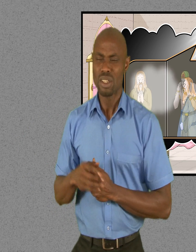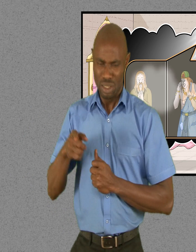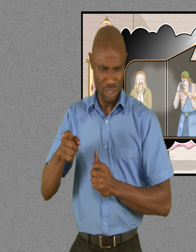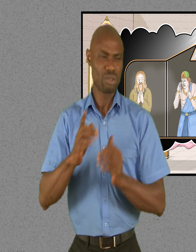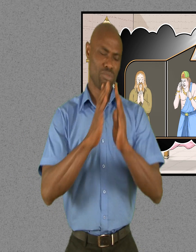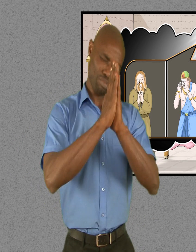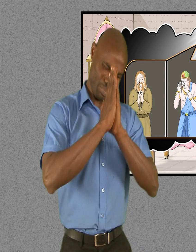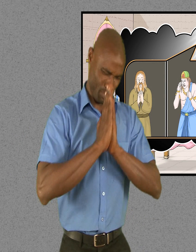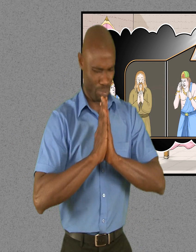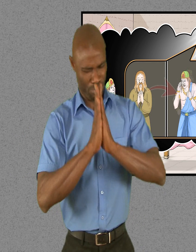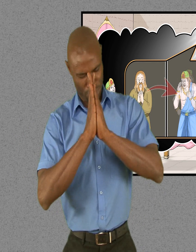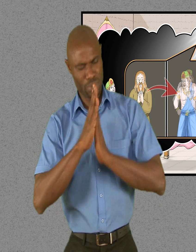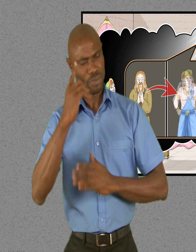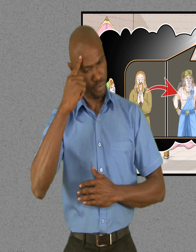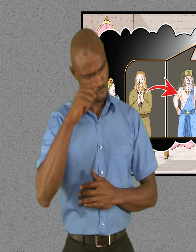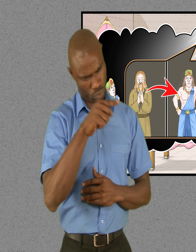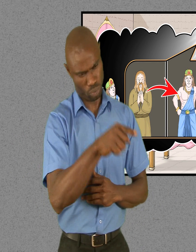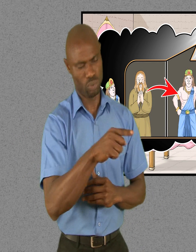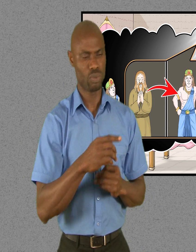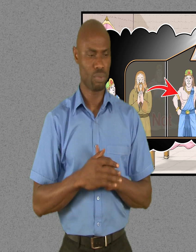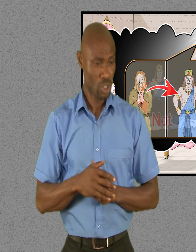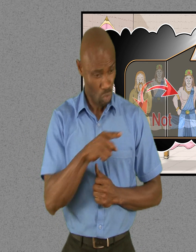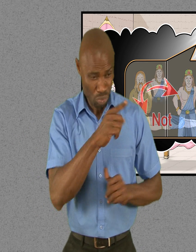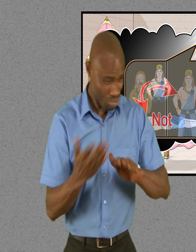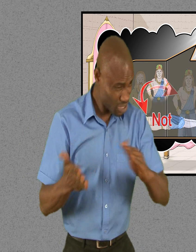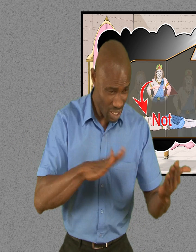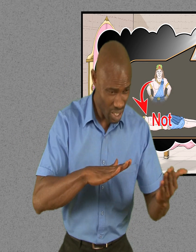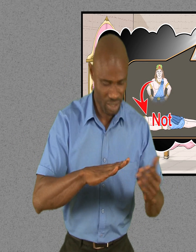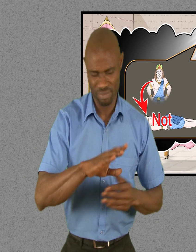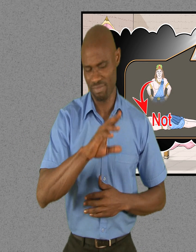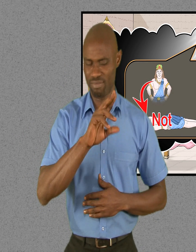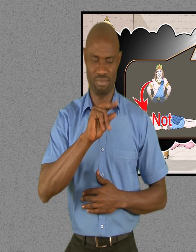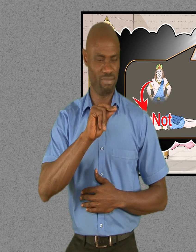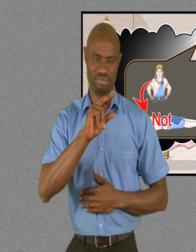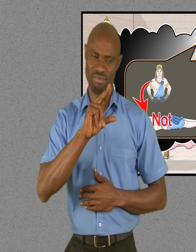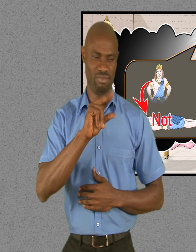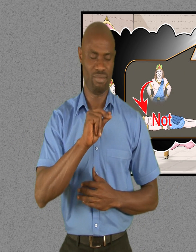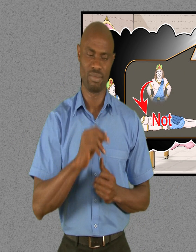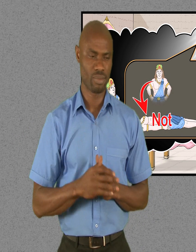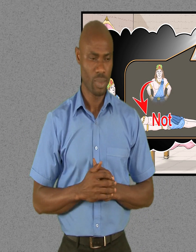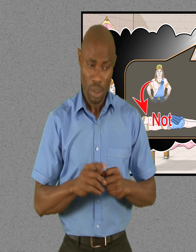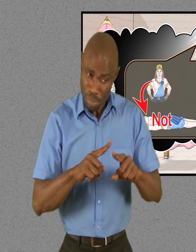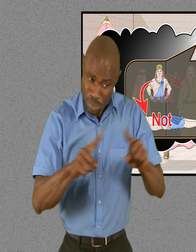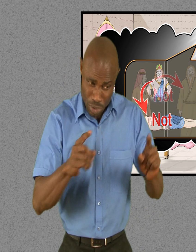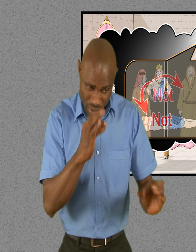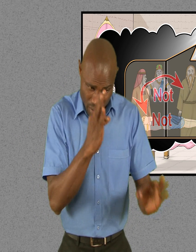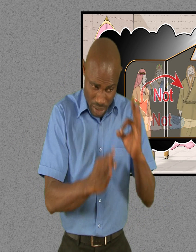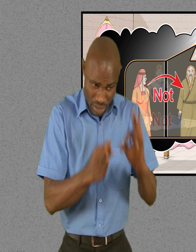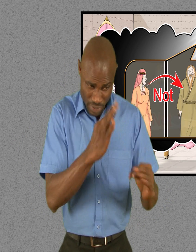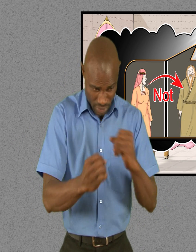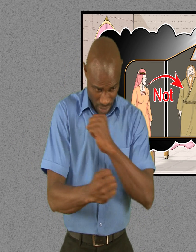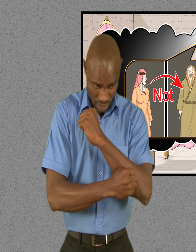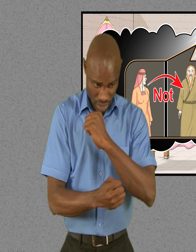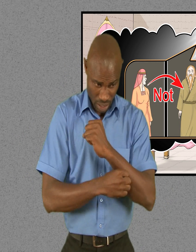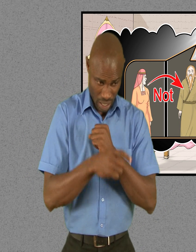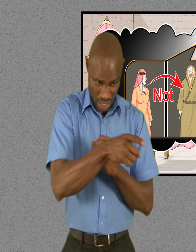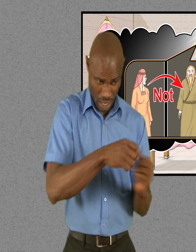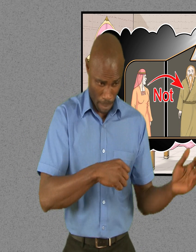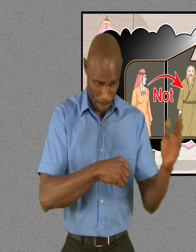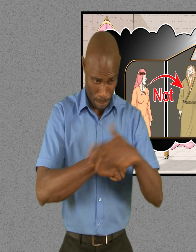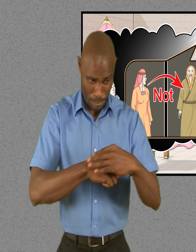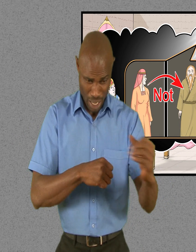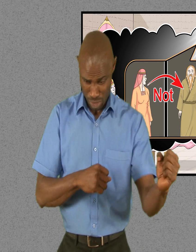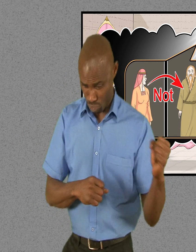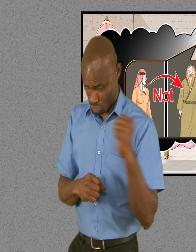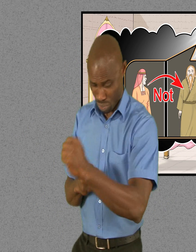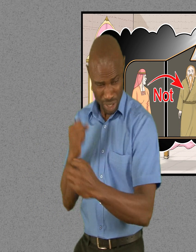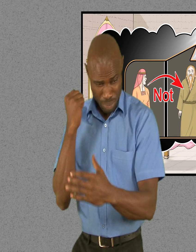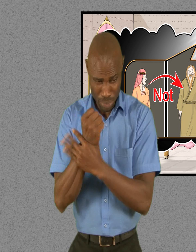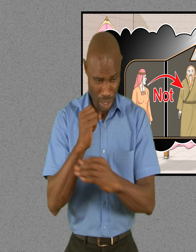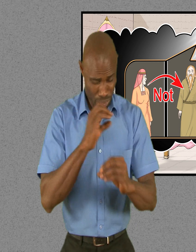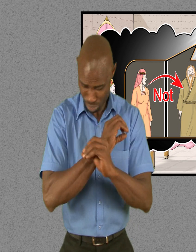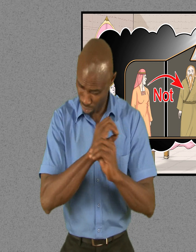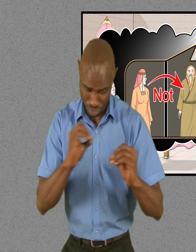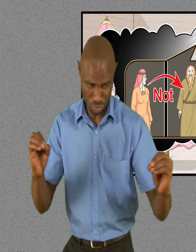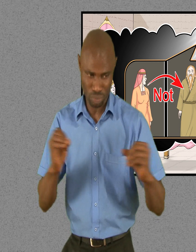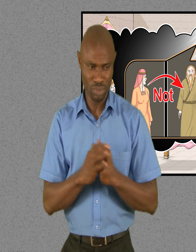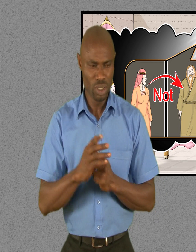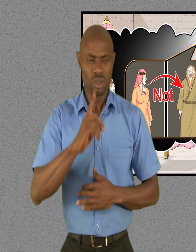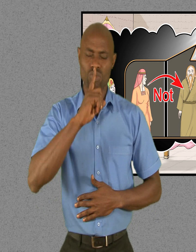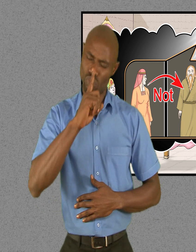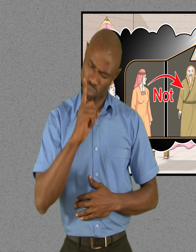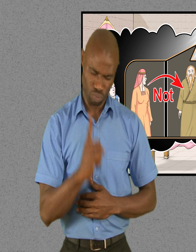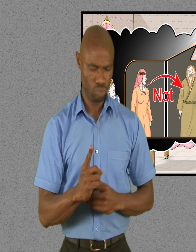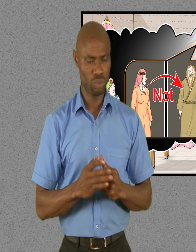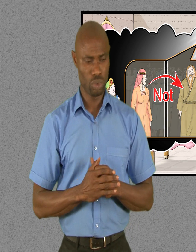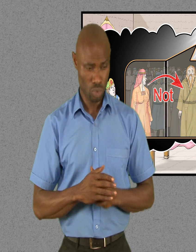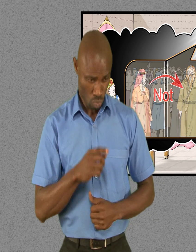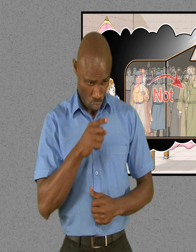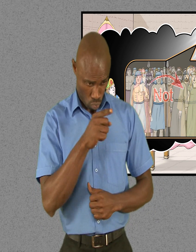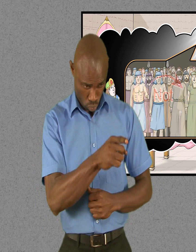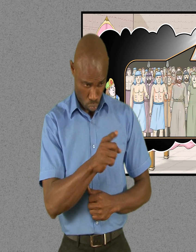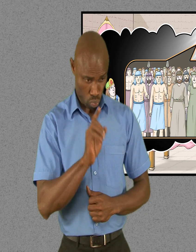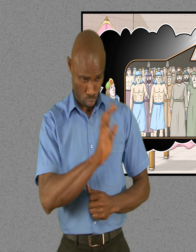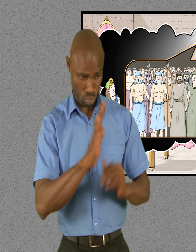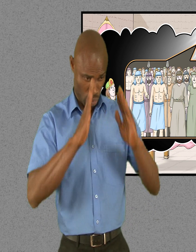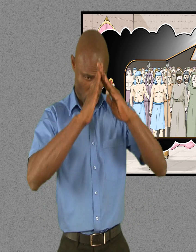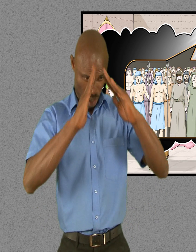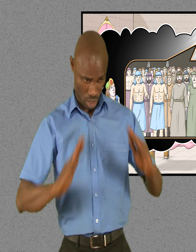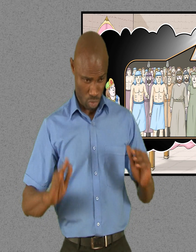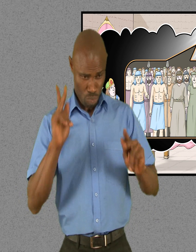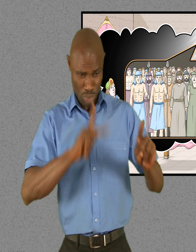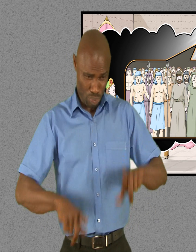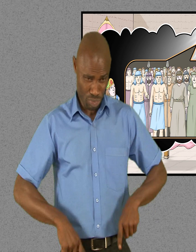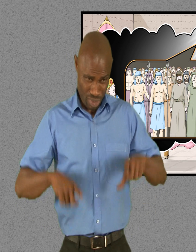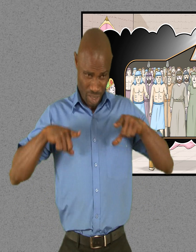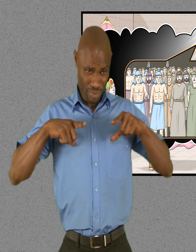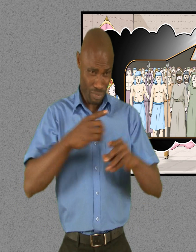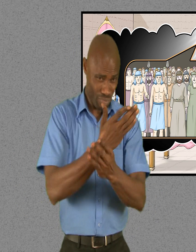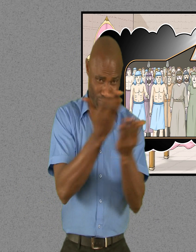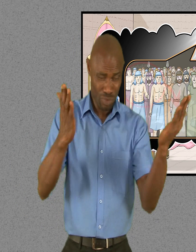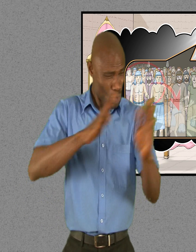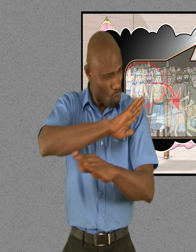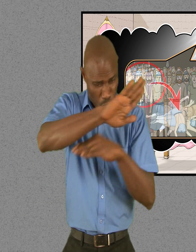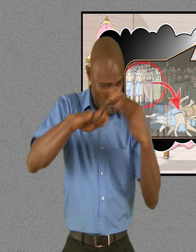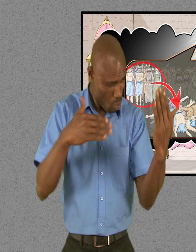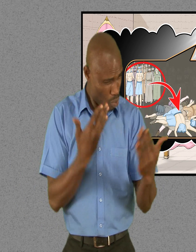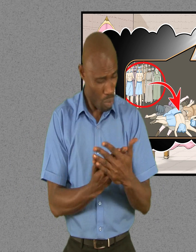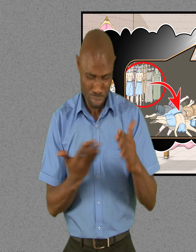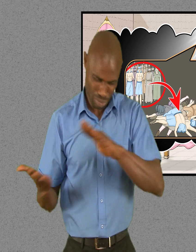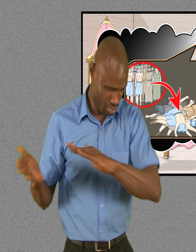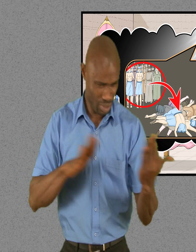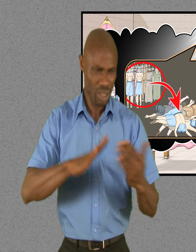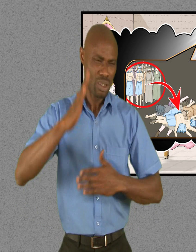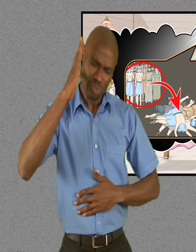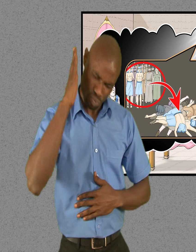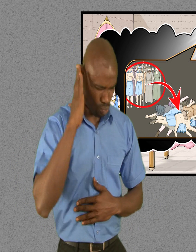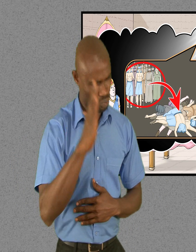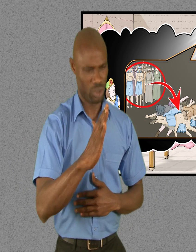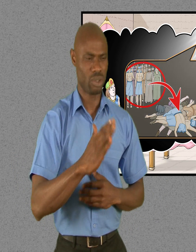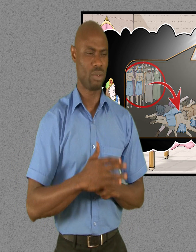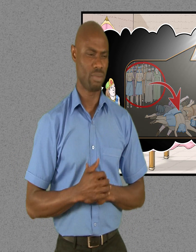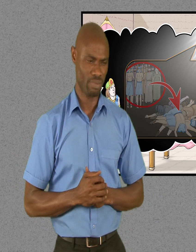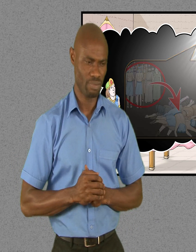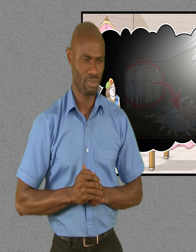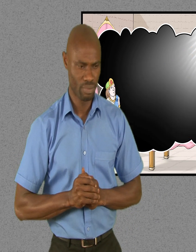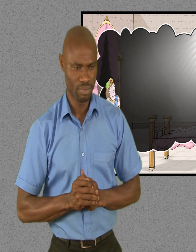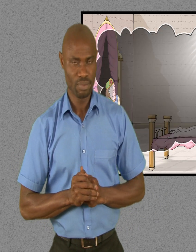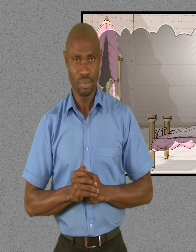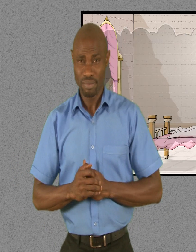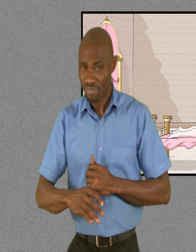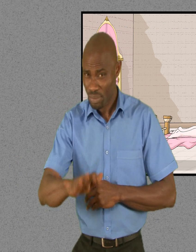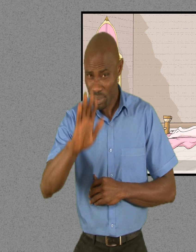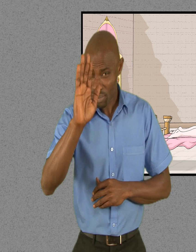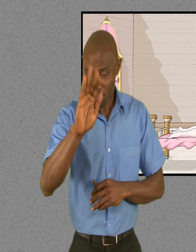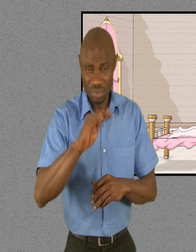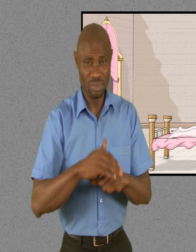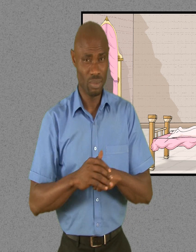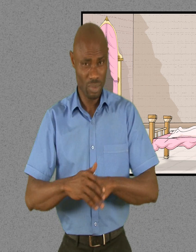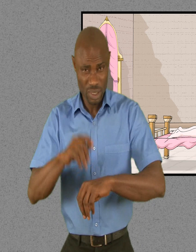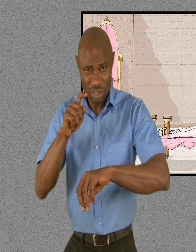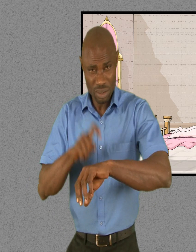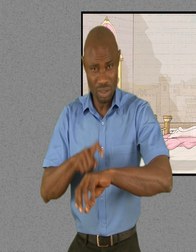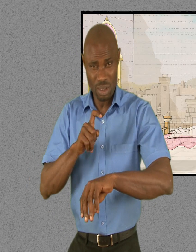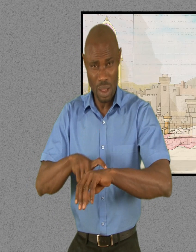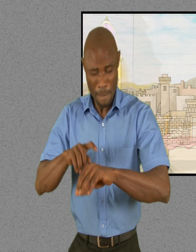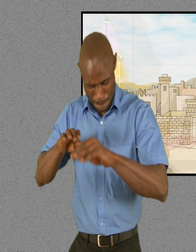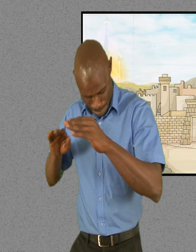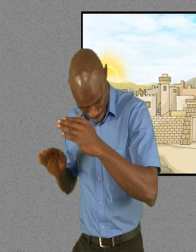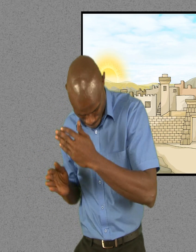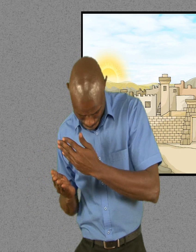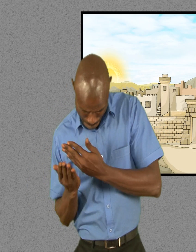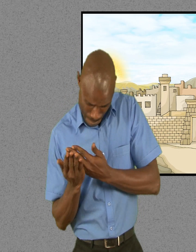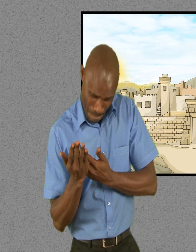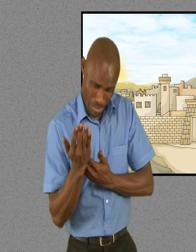But if you do not restore her, be aware that you will surely die—you and all who belong to you.”